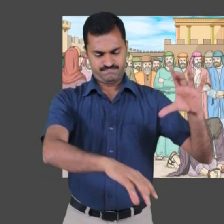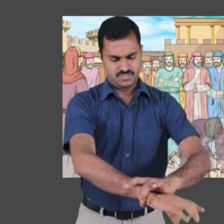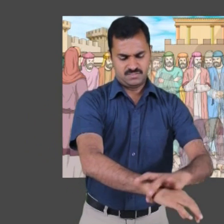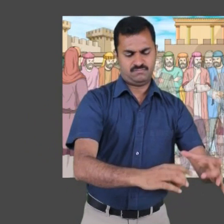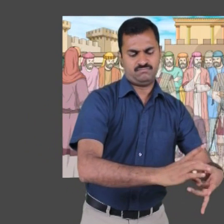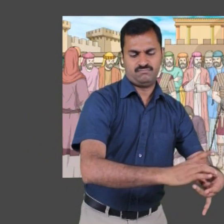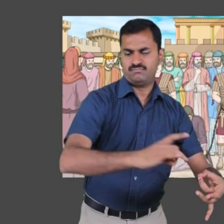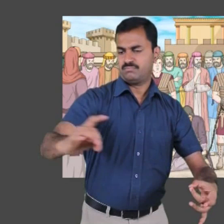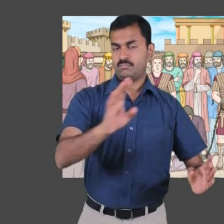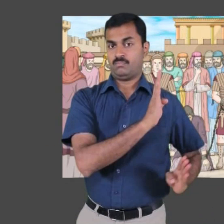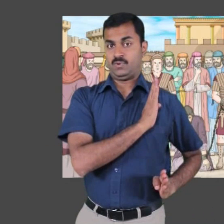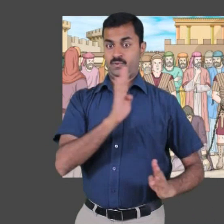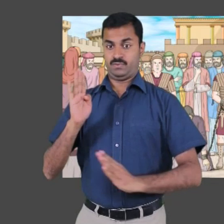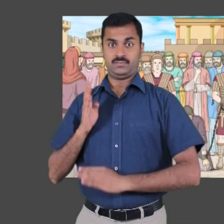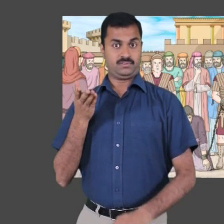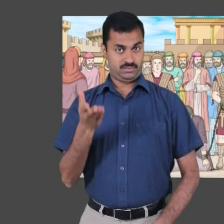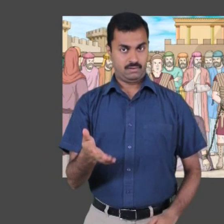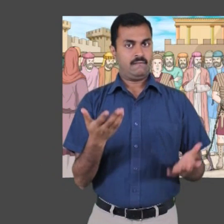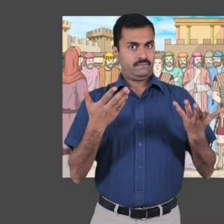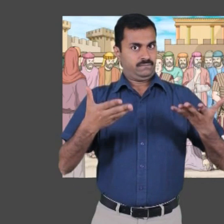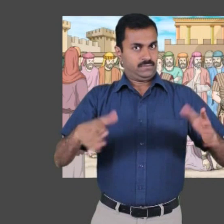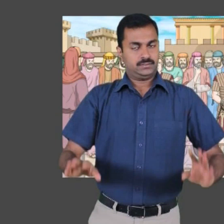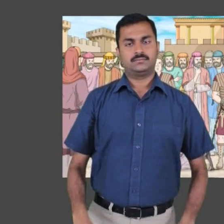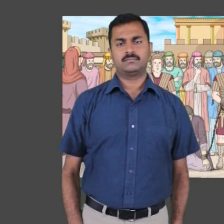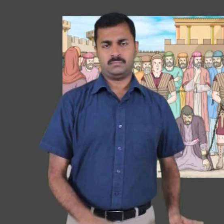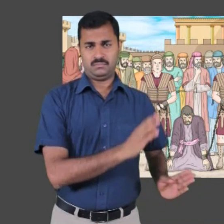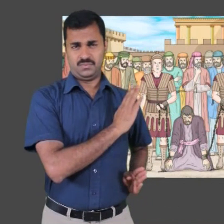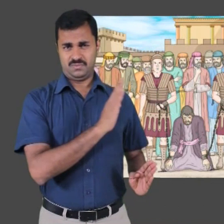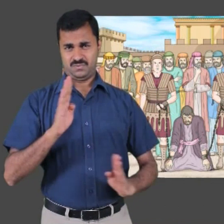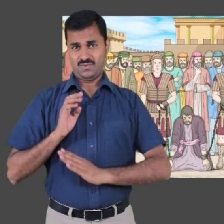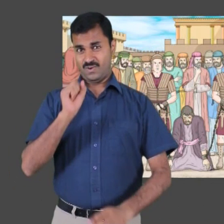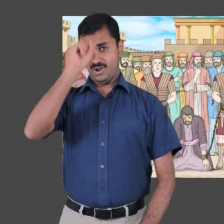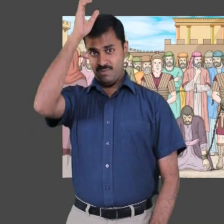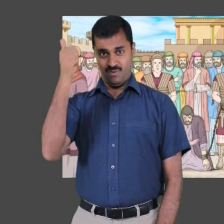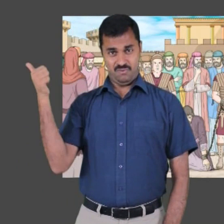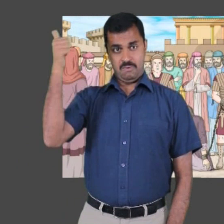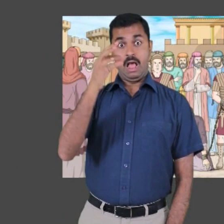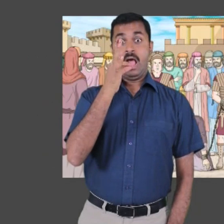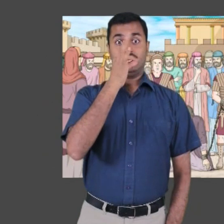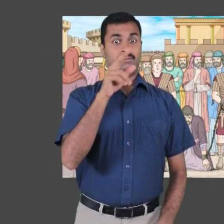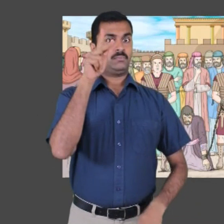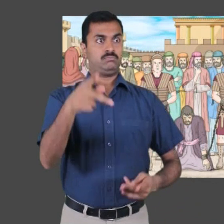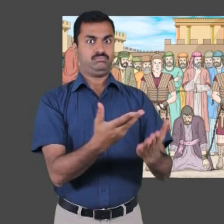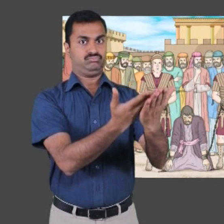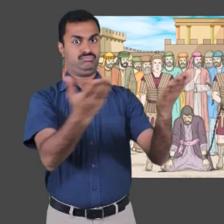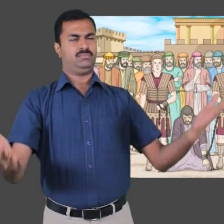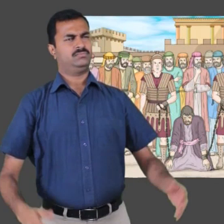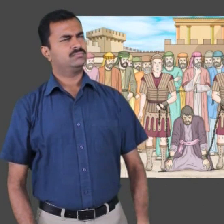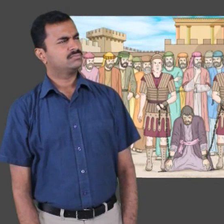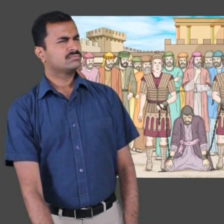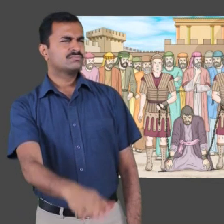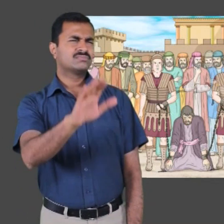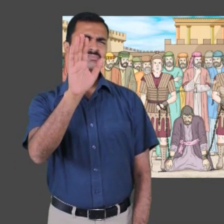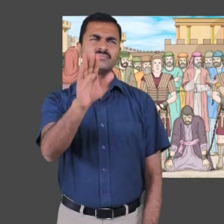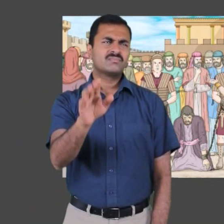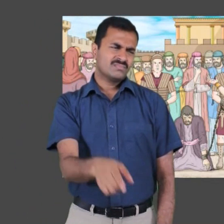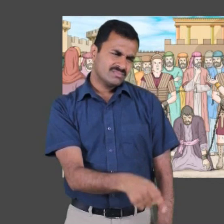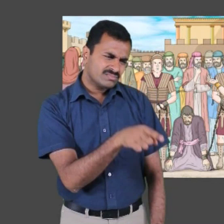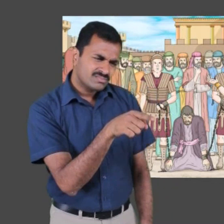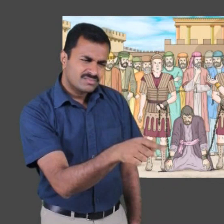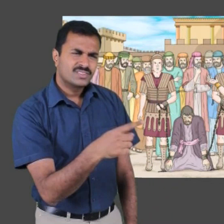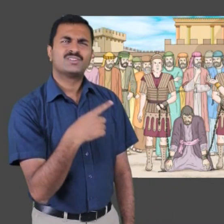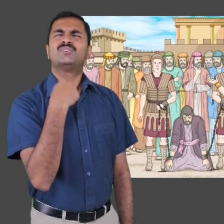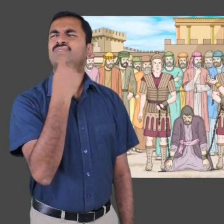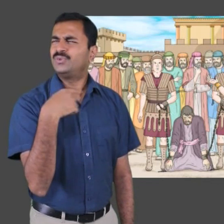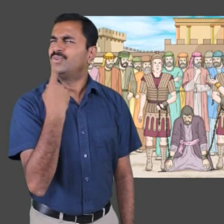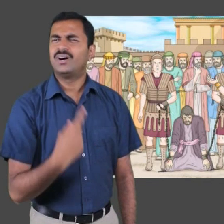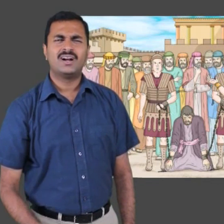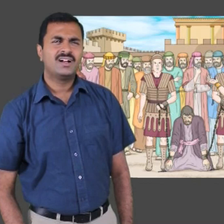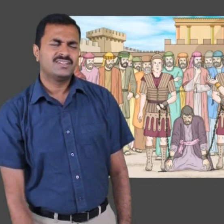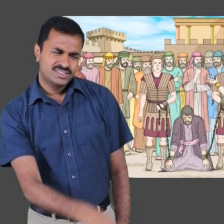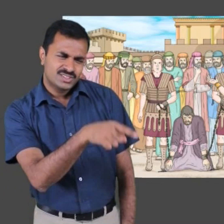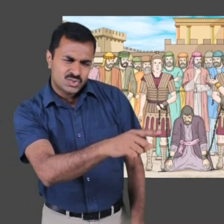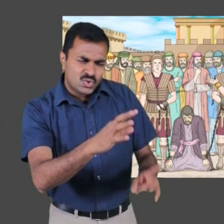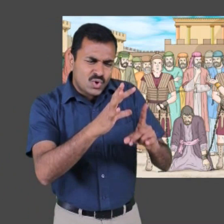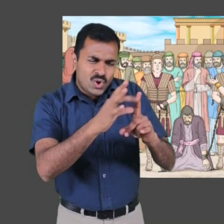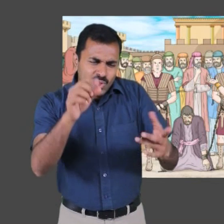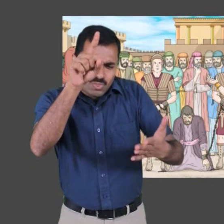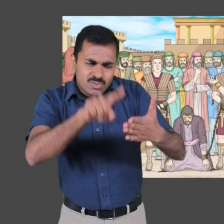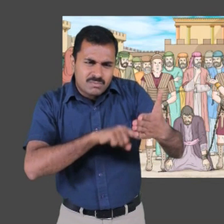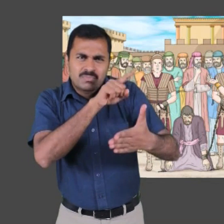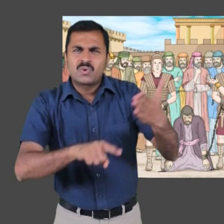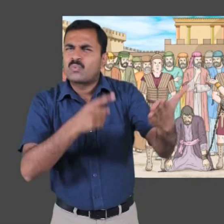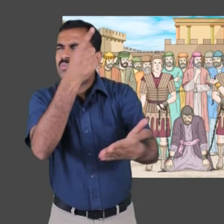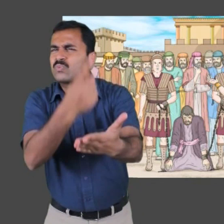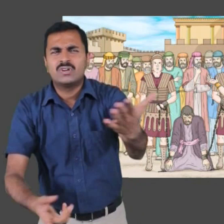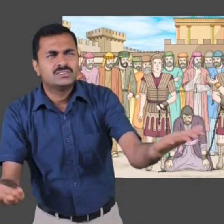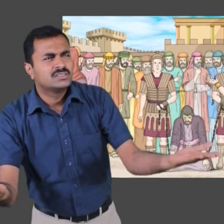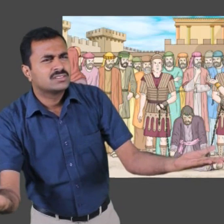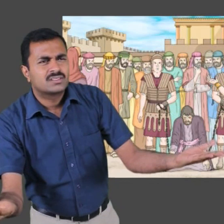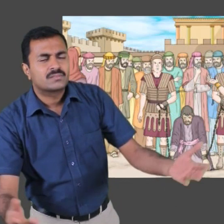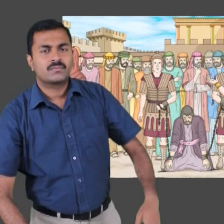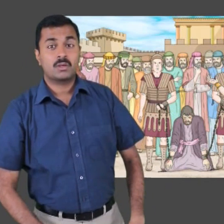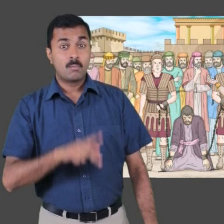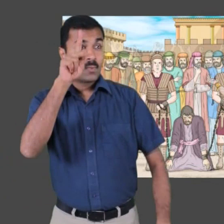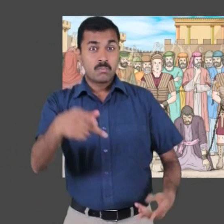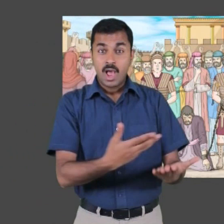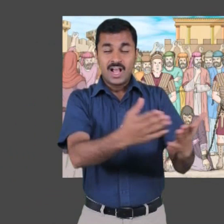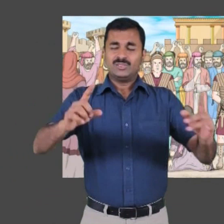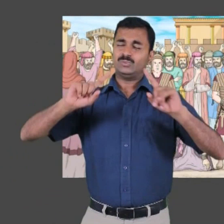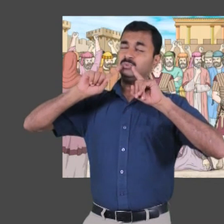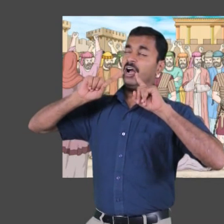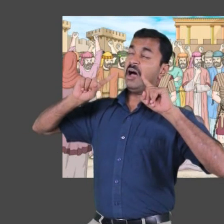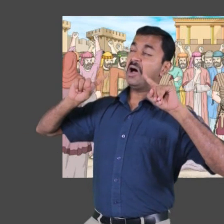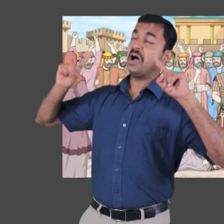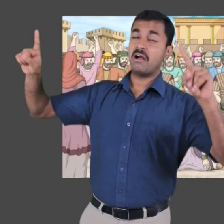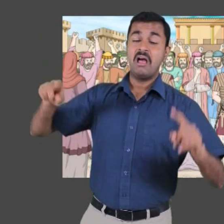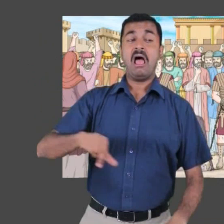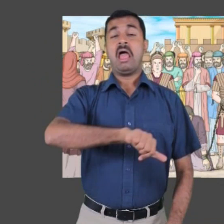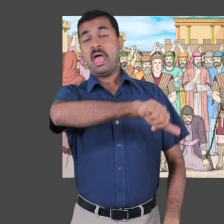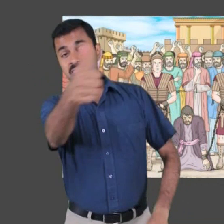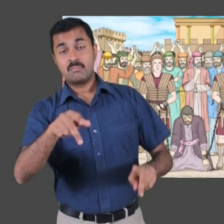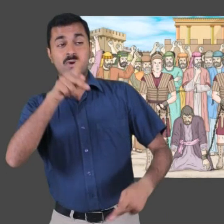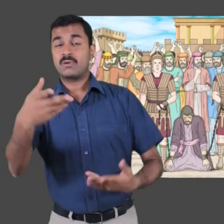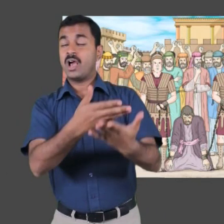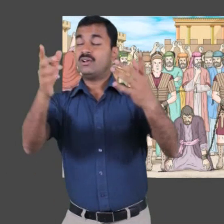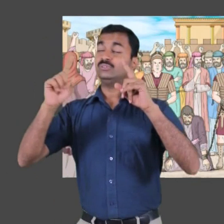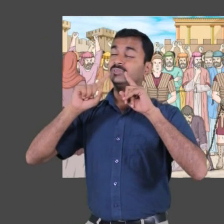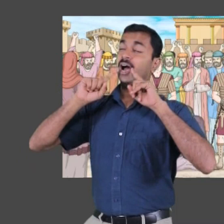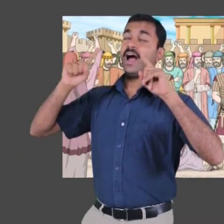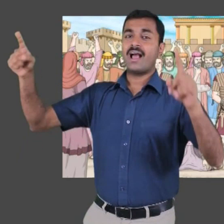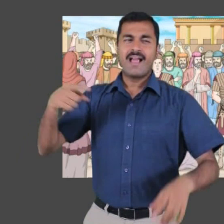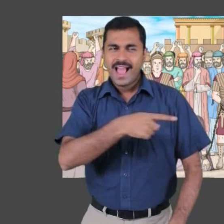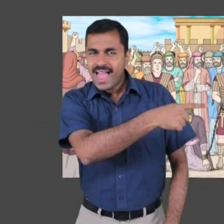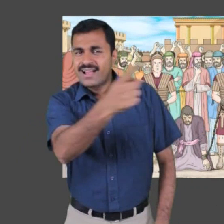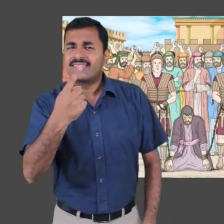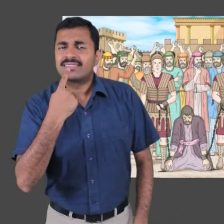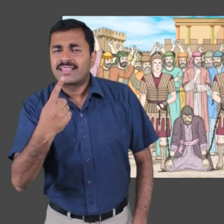The commander came up and arrested Paul, ordering that he be bound with two chains. Then he asked who he was and what he had done.